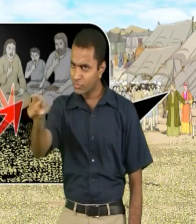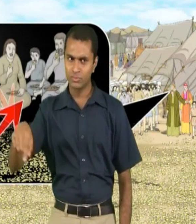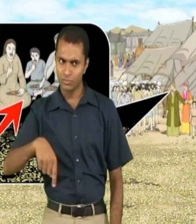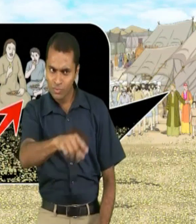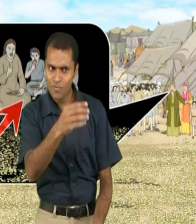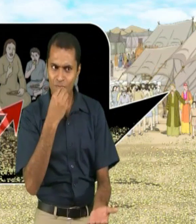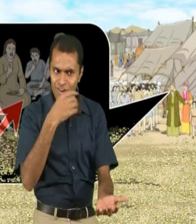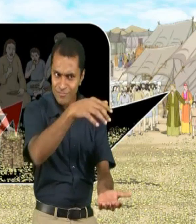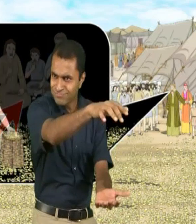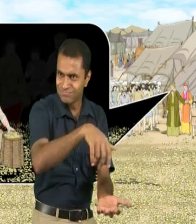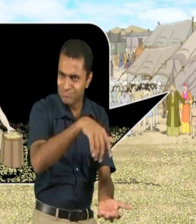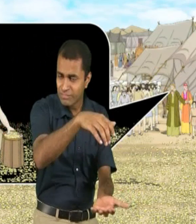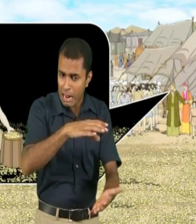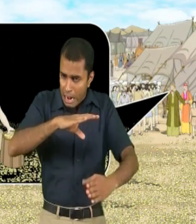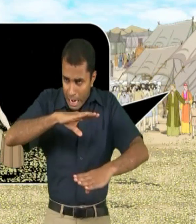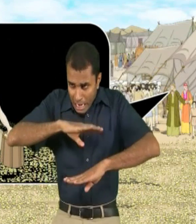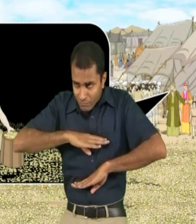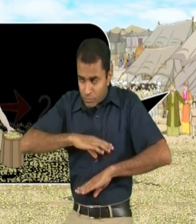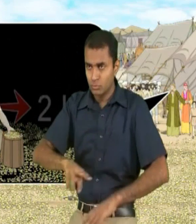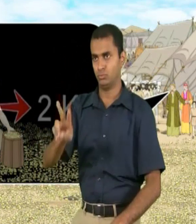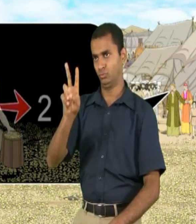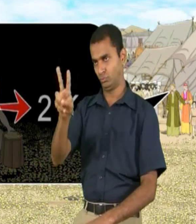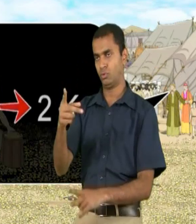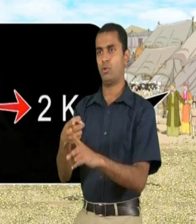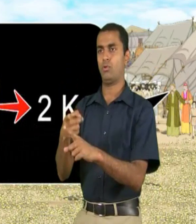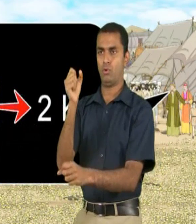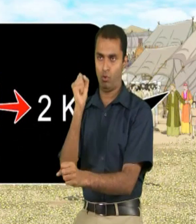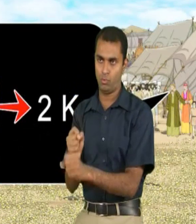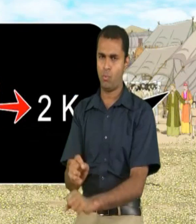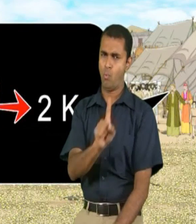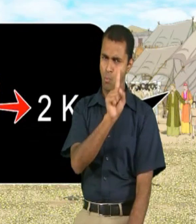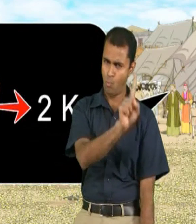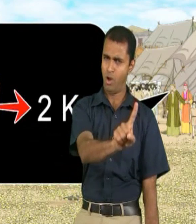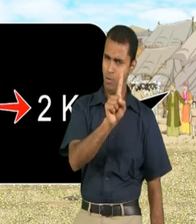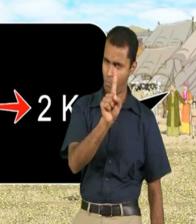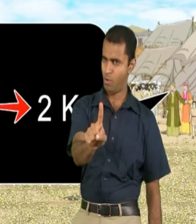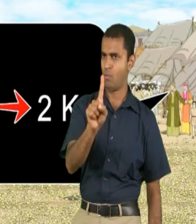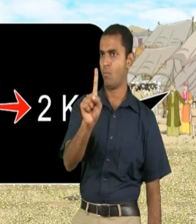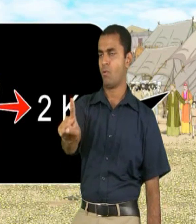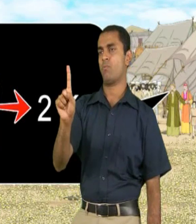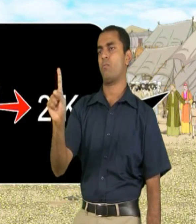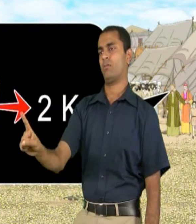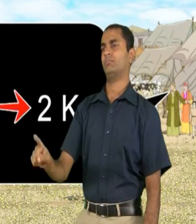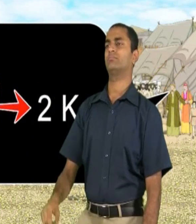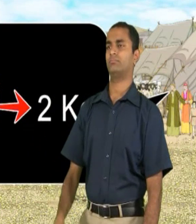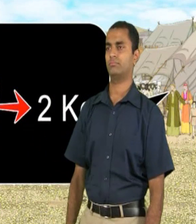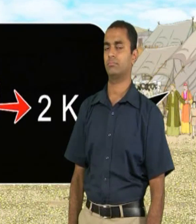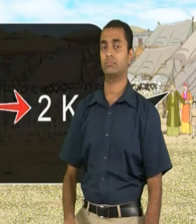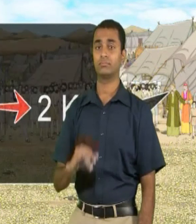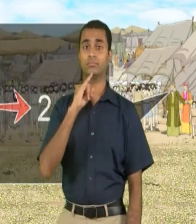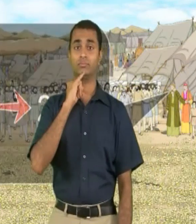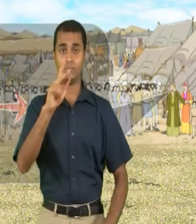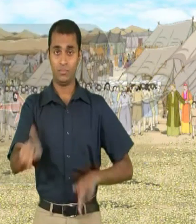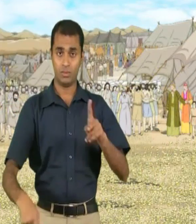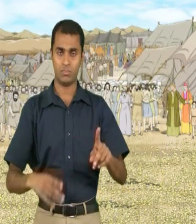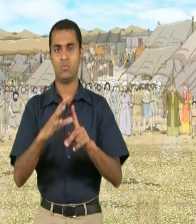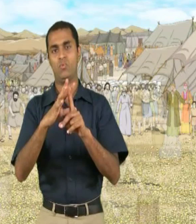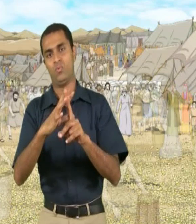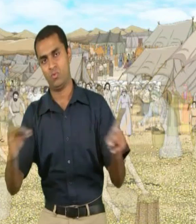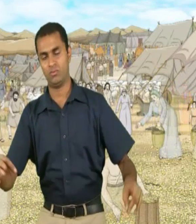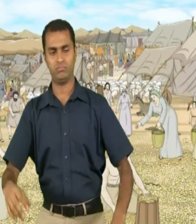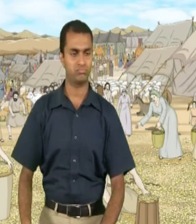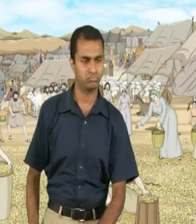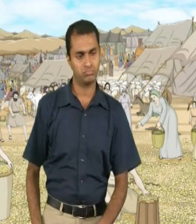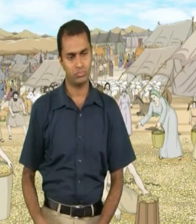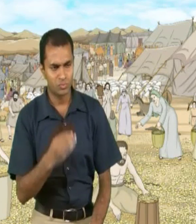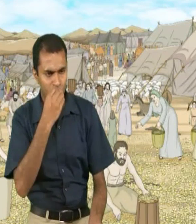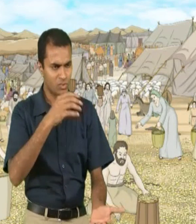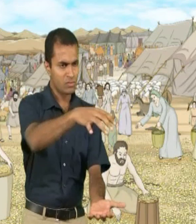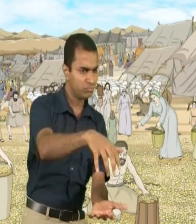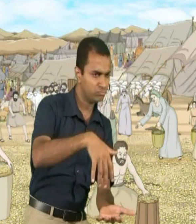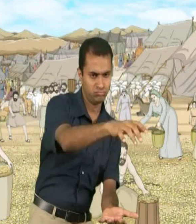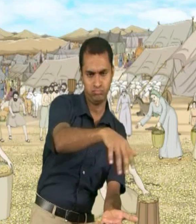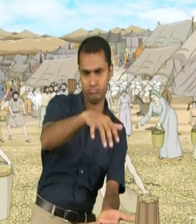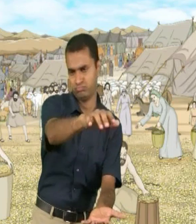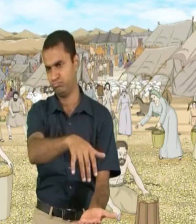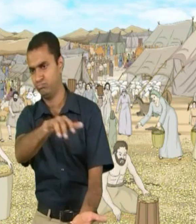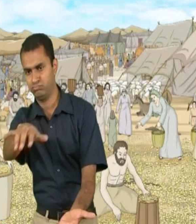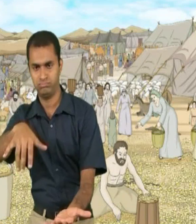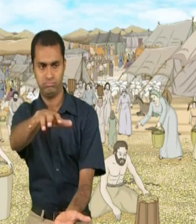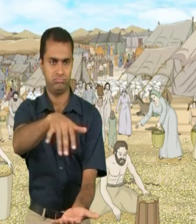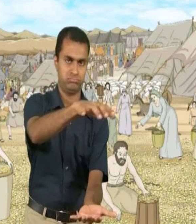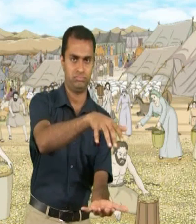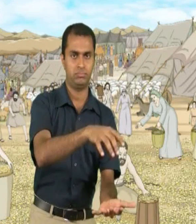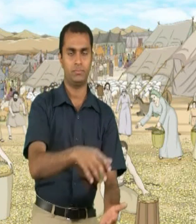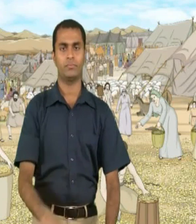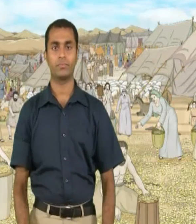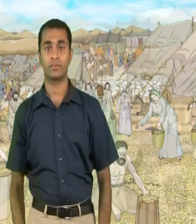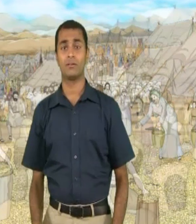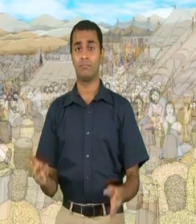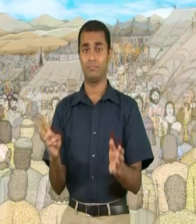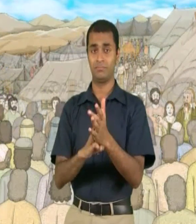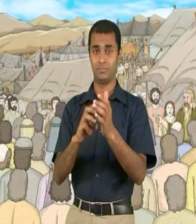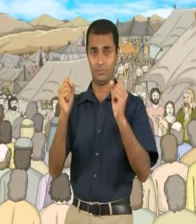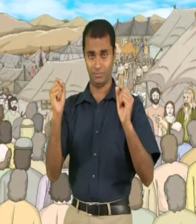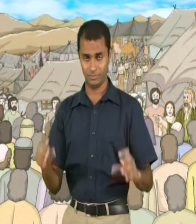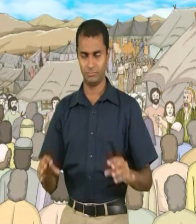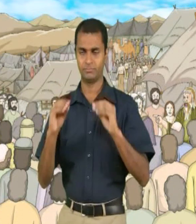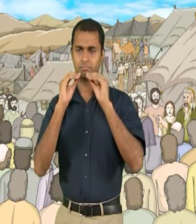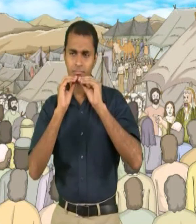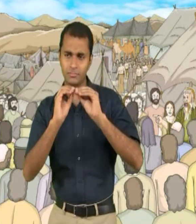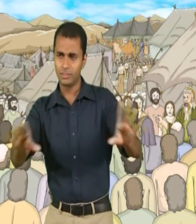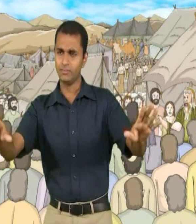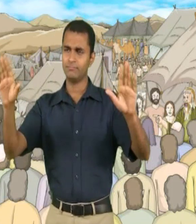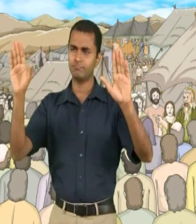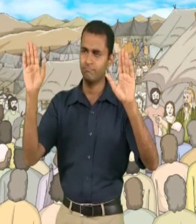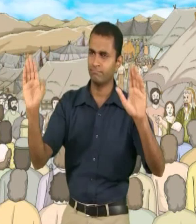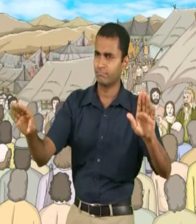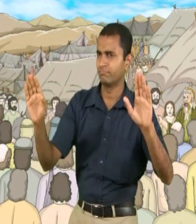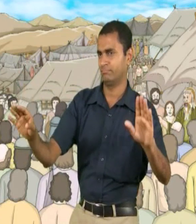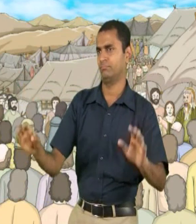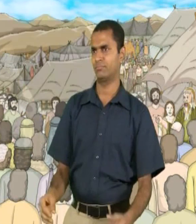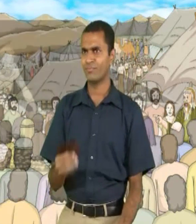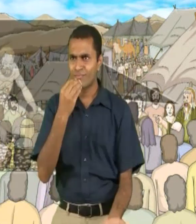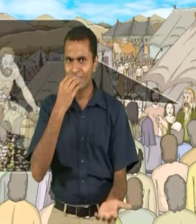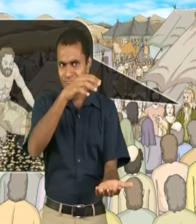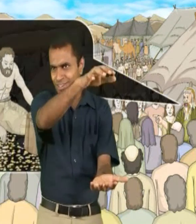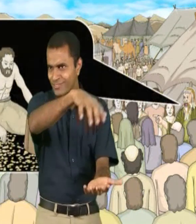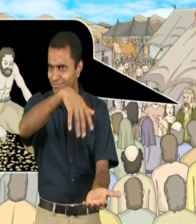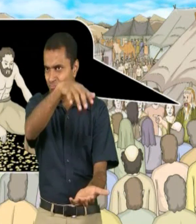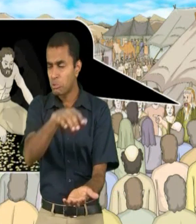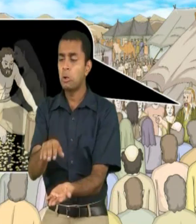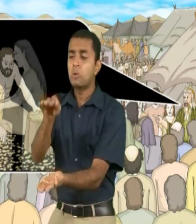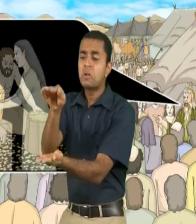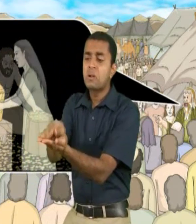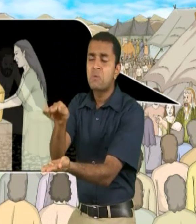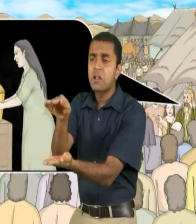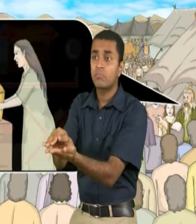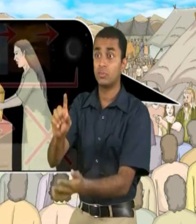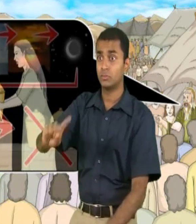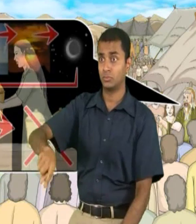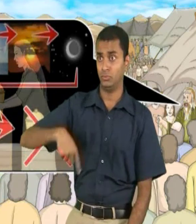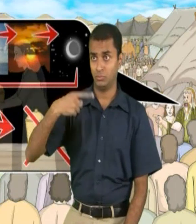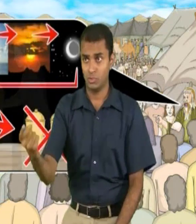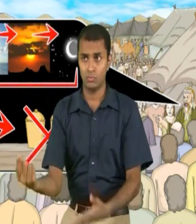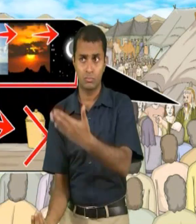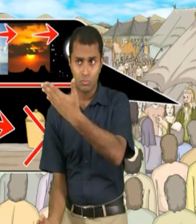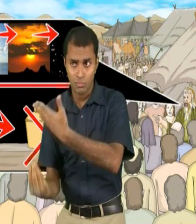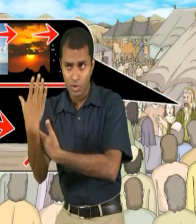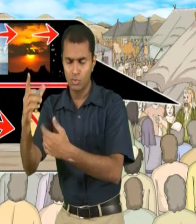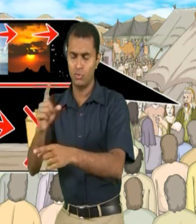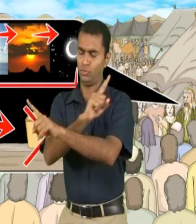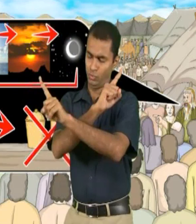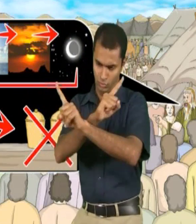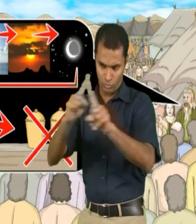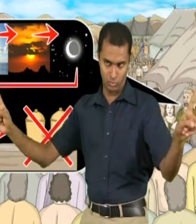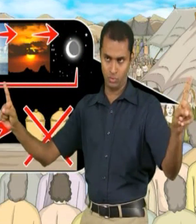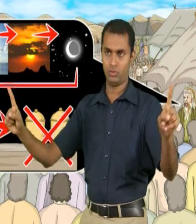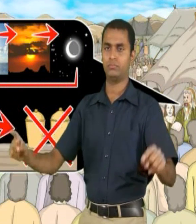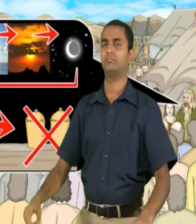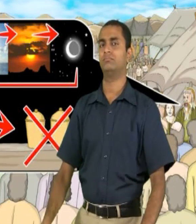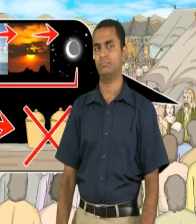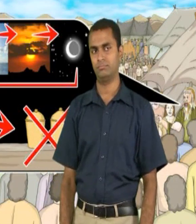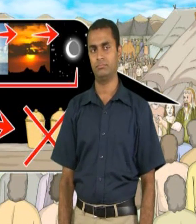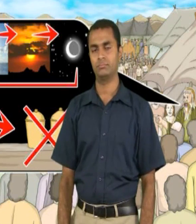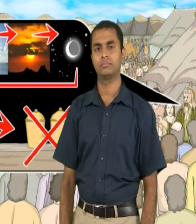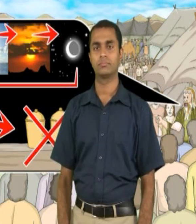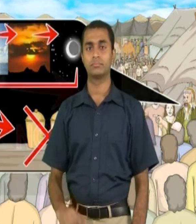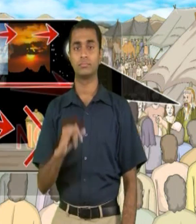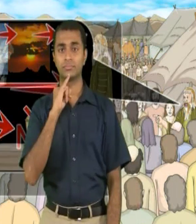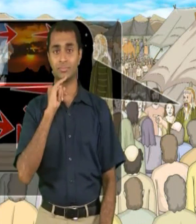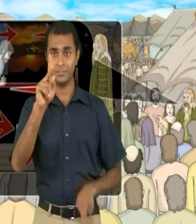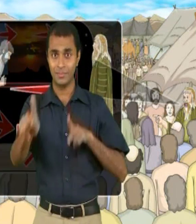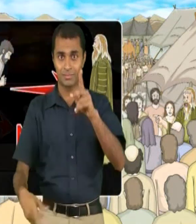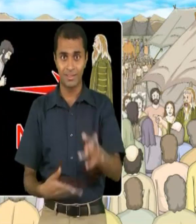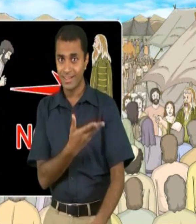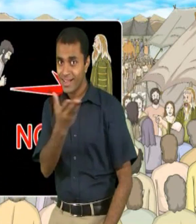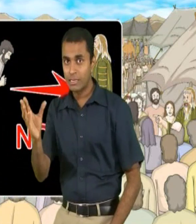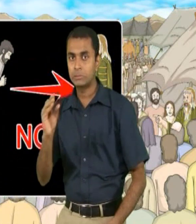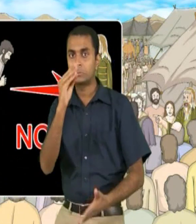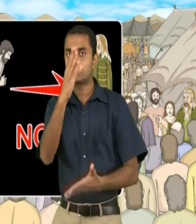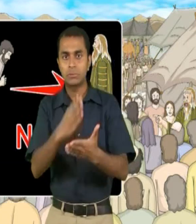You may take an omer for each person in your tent.’” So the Israelites did this. Some gathered more, and some less. When they measured it by the omer, he who gathered much had no excess, and he who gathered little had no shortfall. Each one gathered as much as he needed to eat. Then Moses said to them, “No one may keep any of it until morning.”